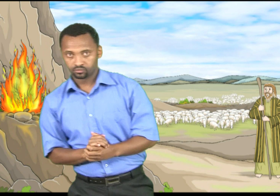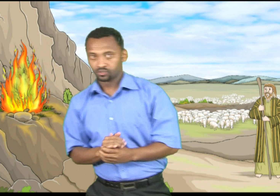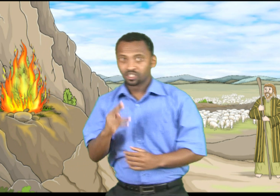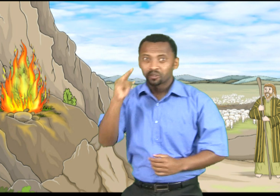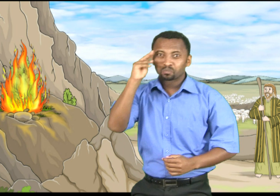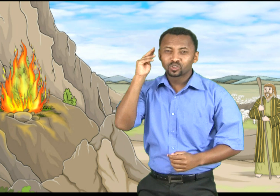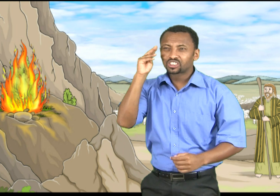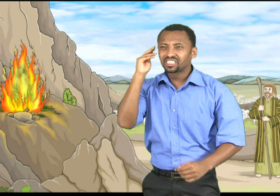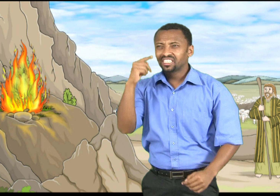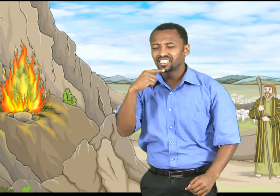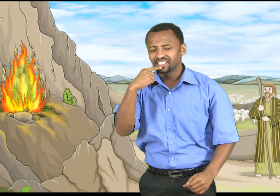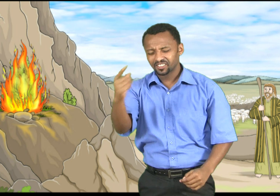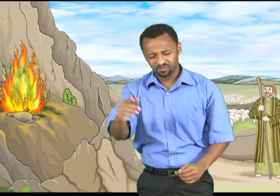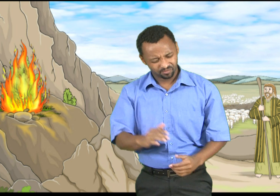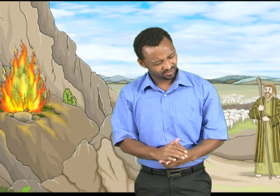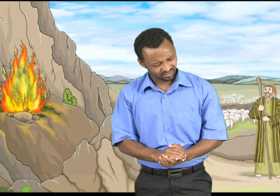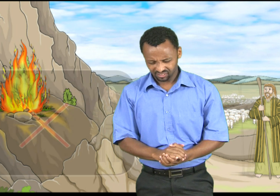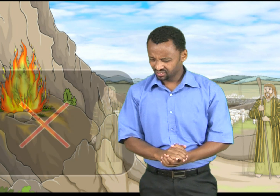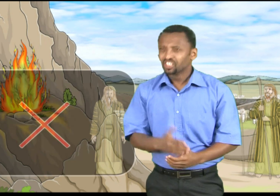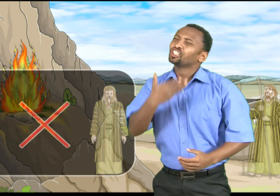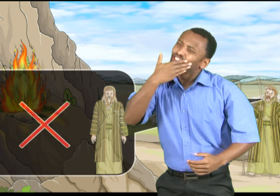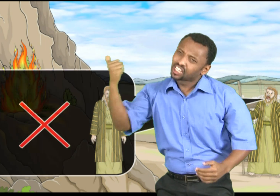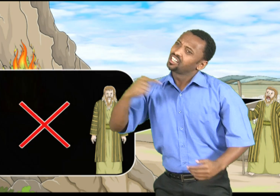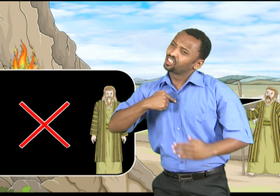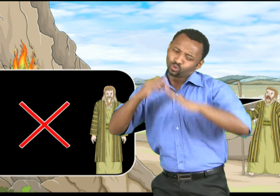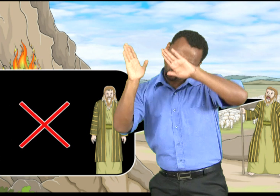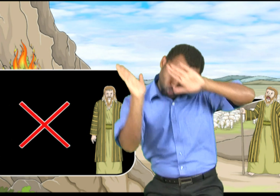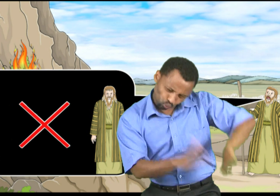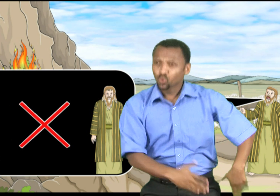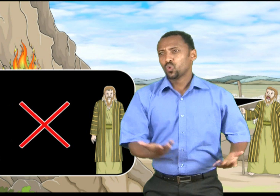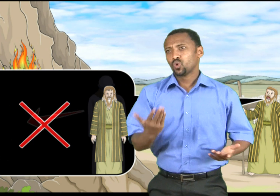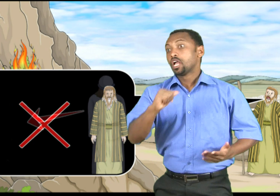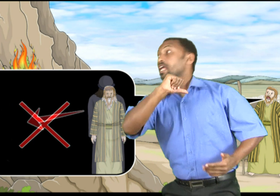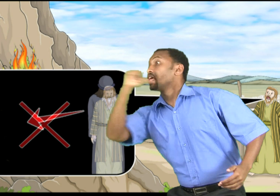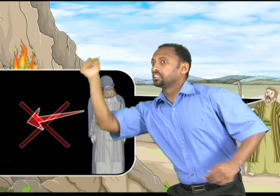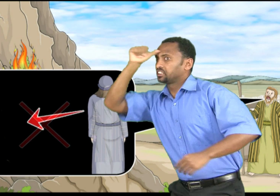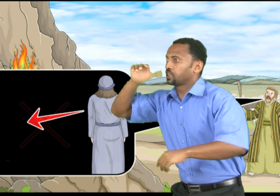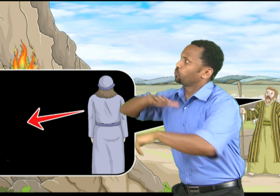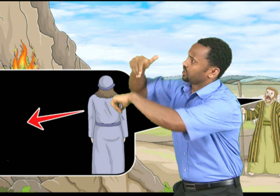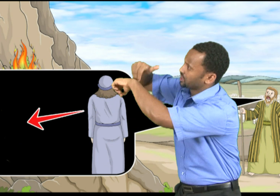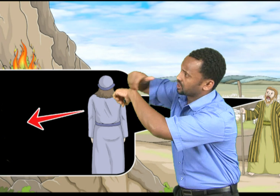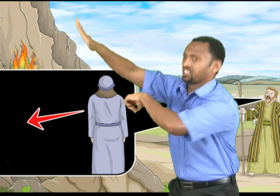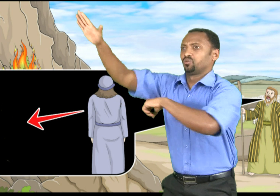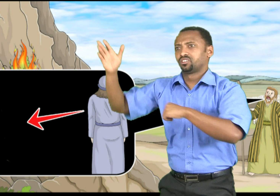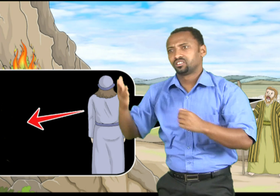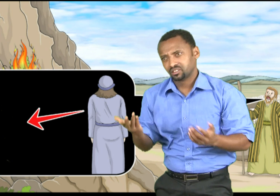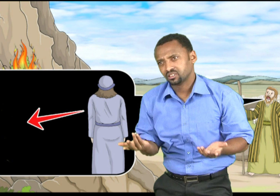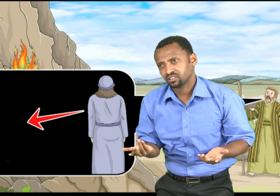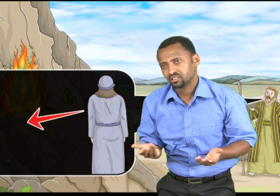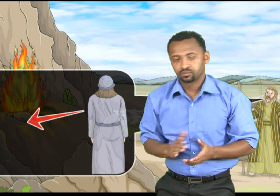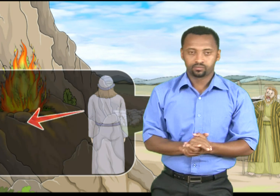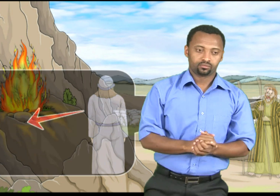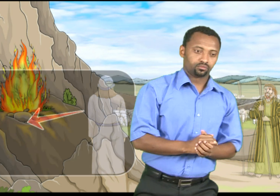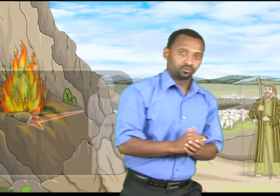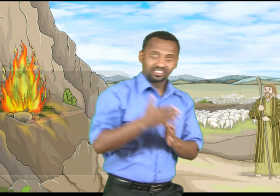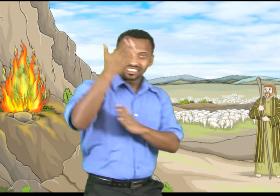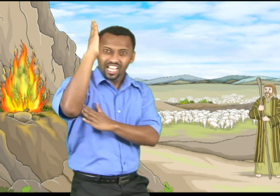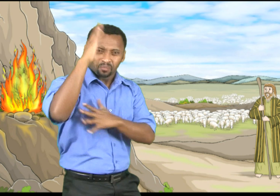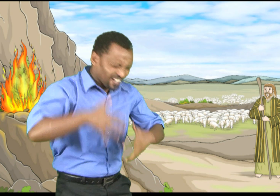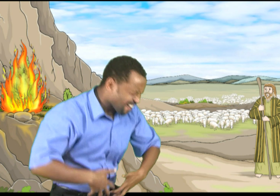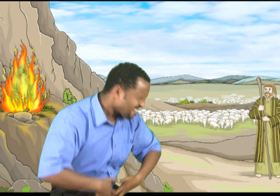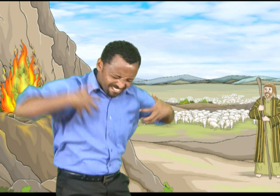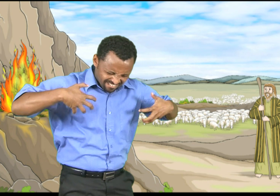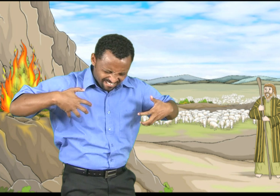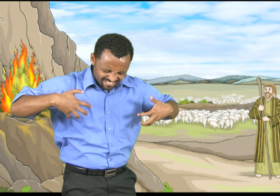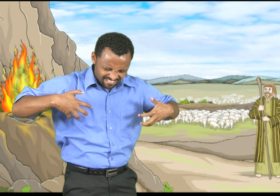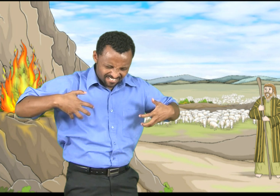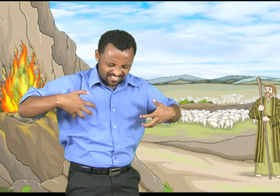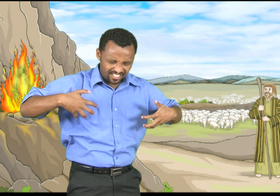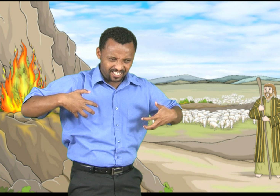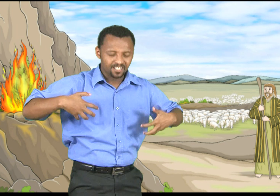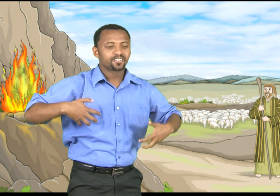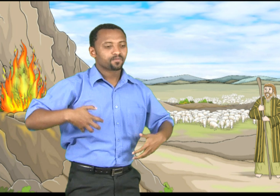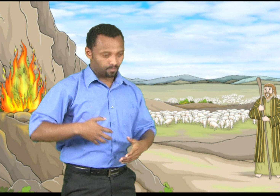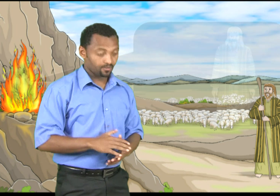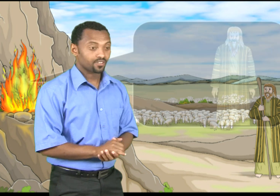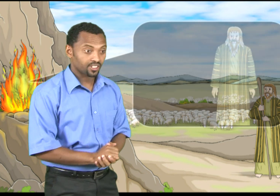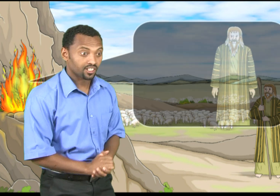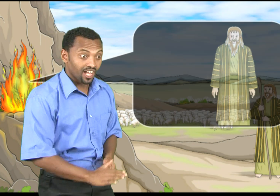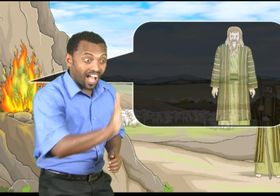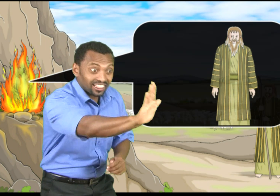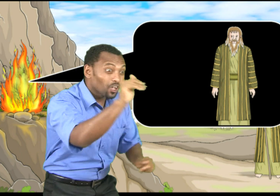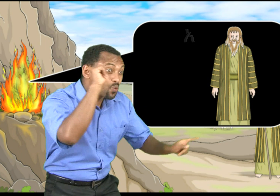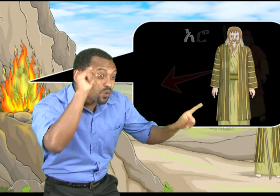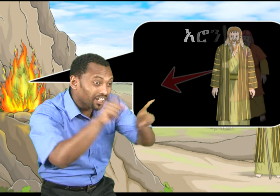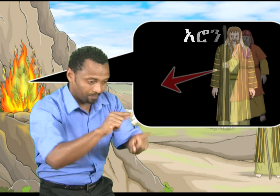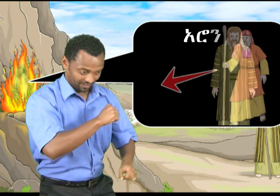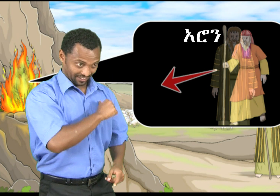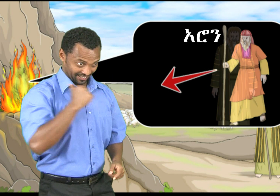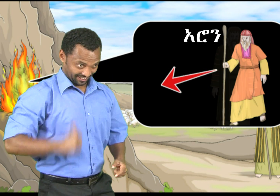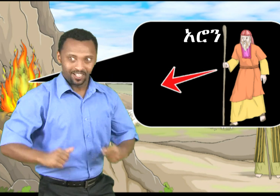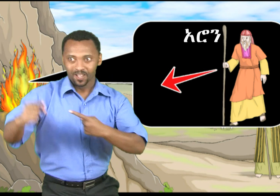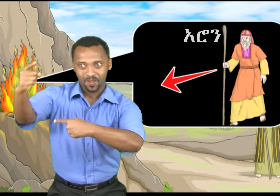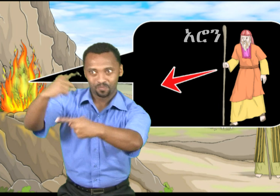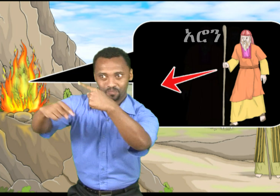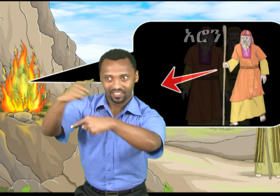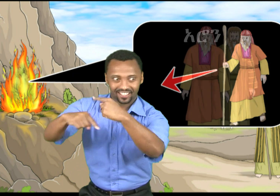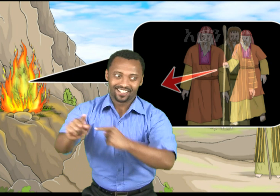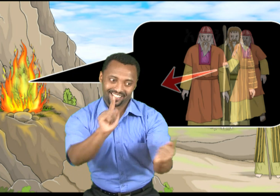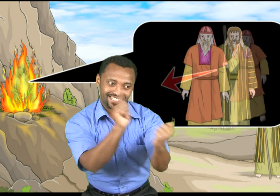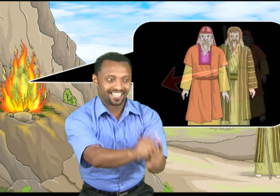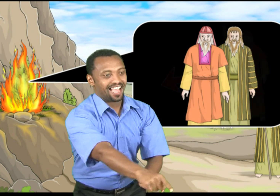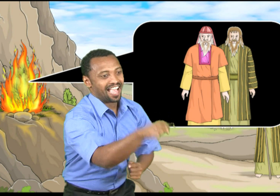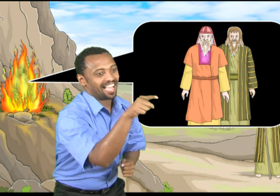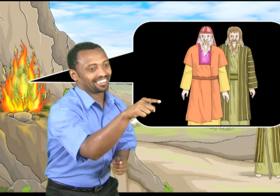But Moses replied, “Please, Lord, send someone else.”